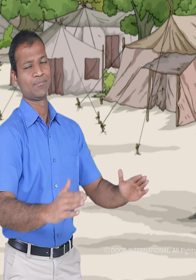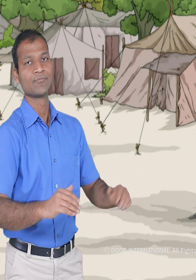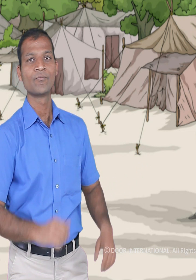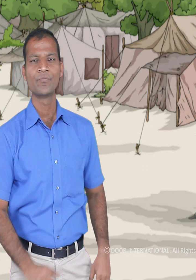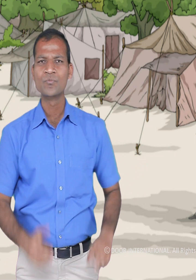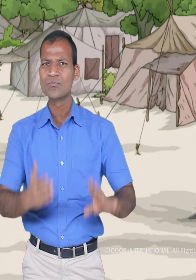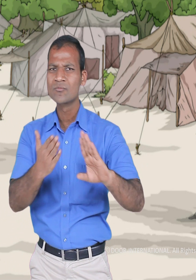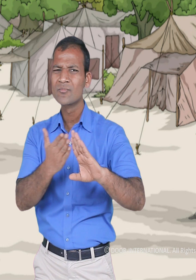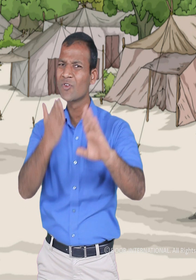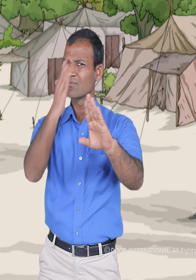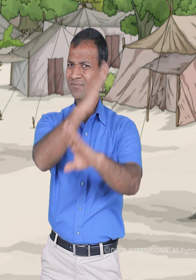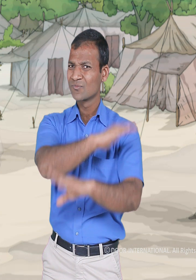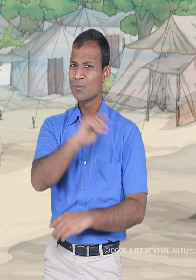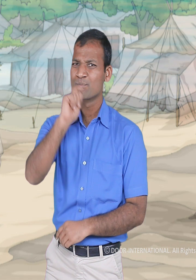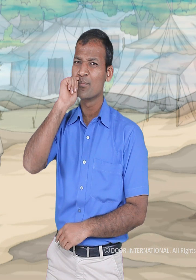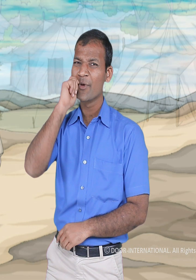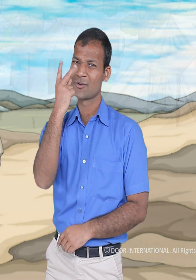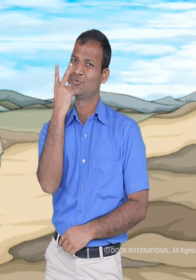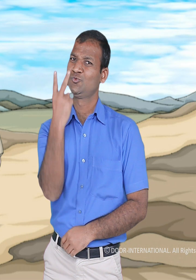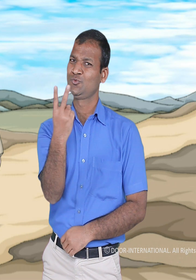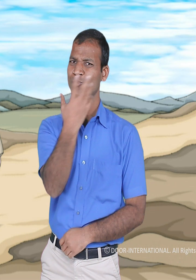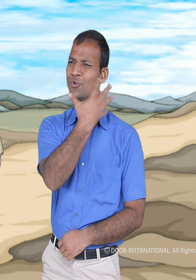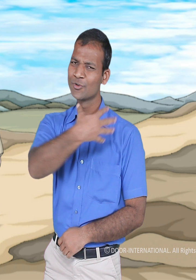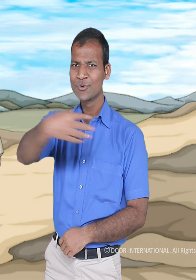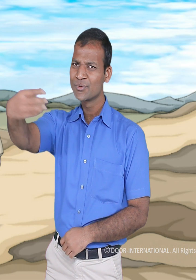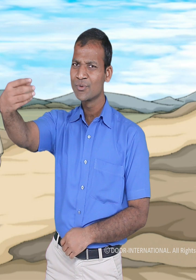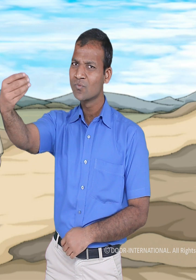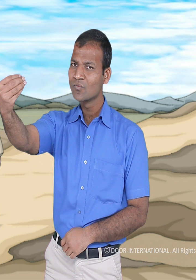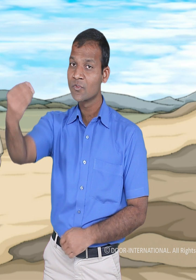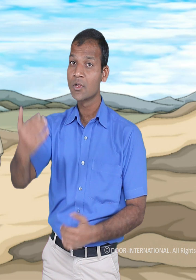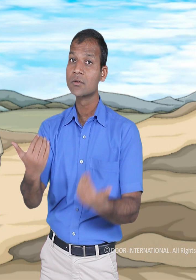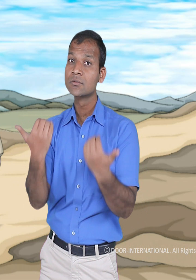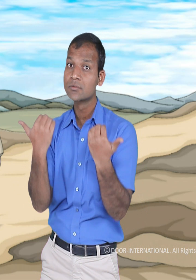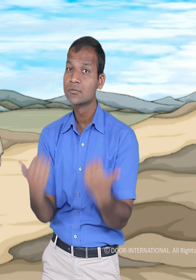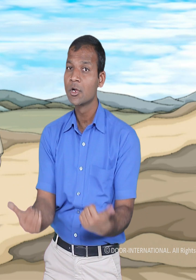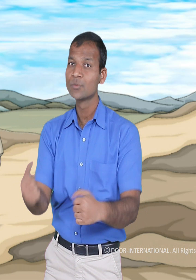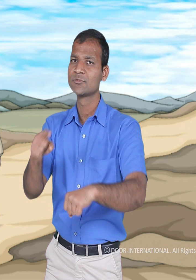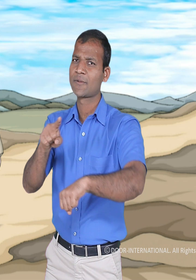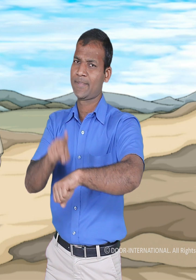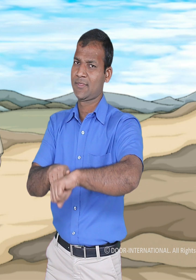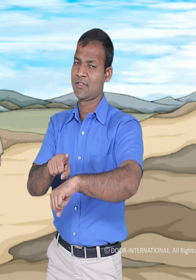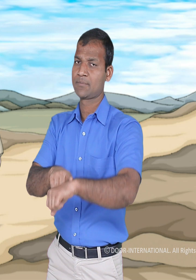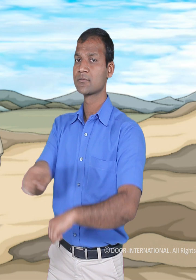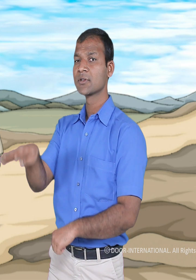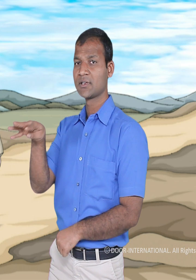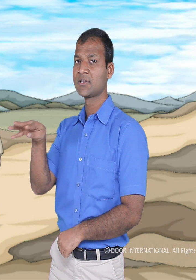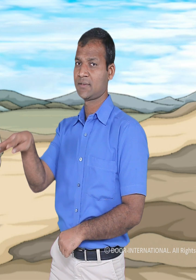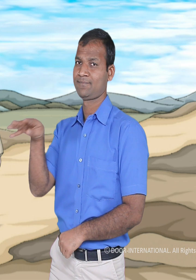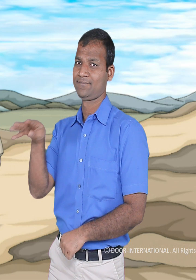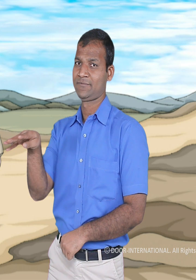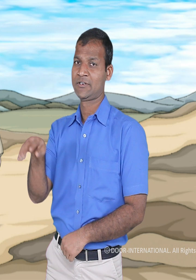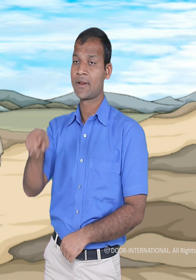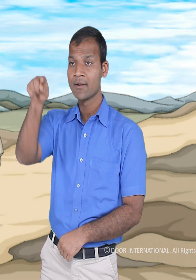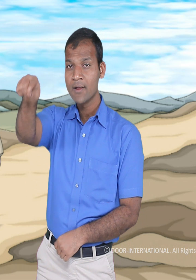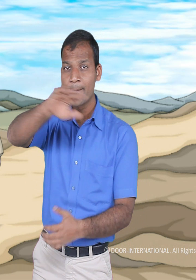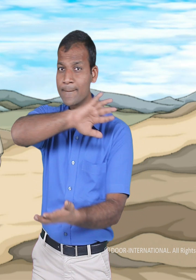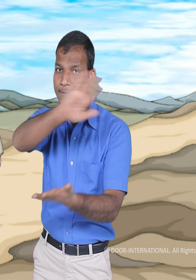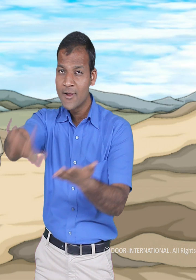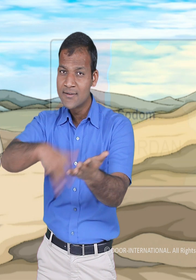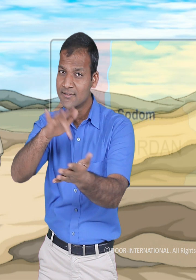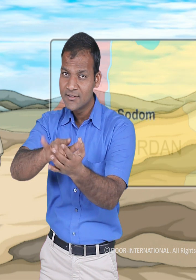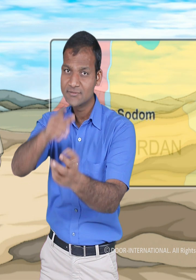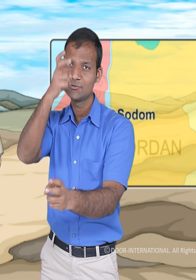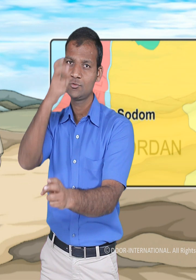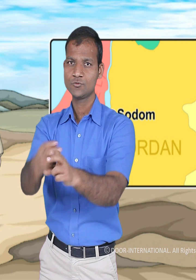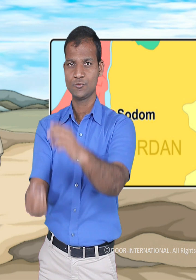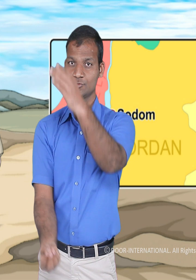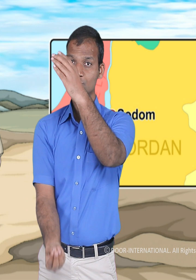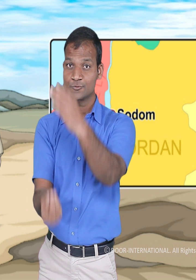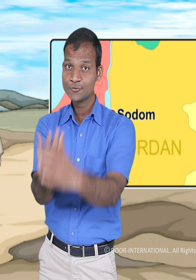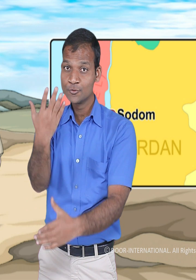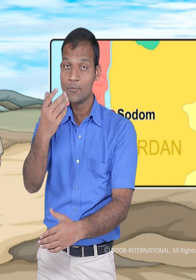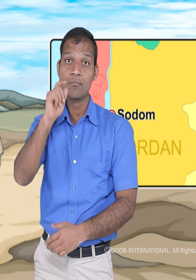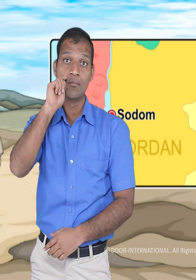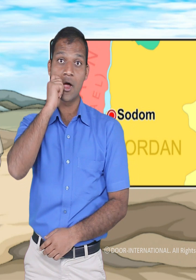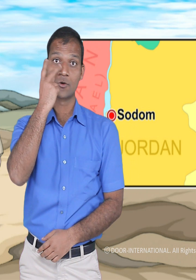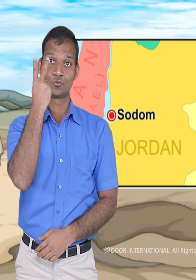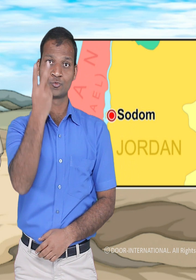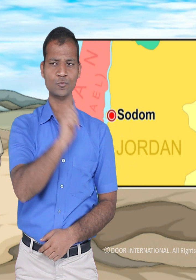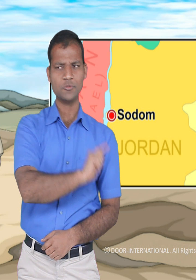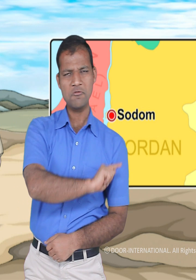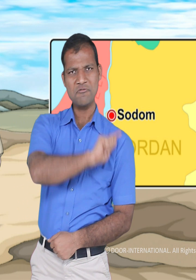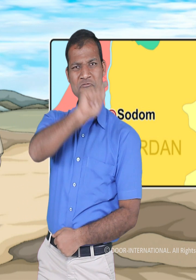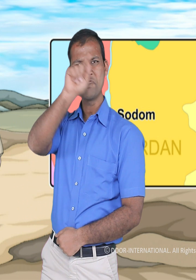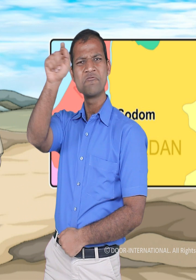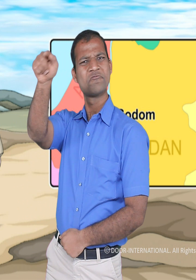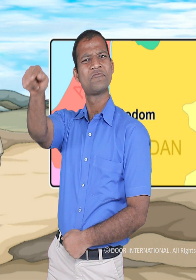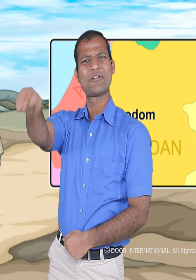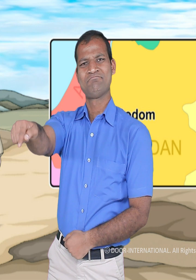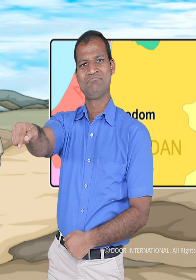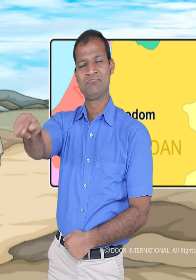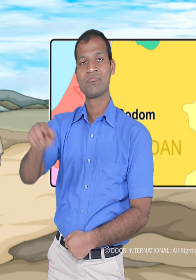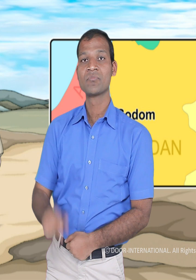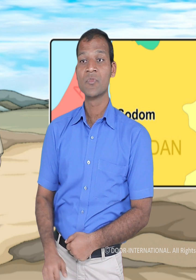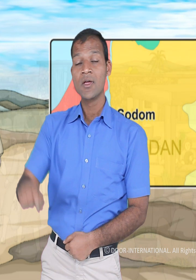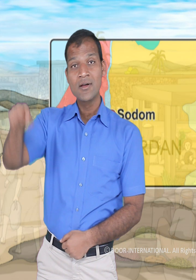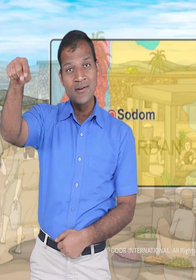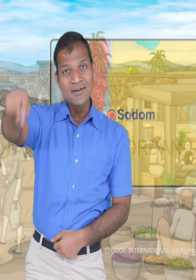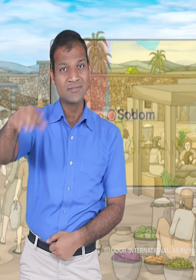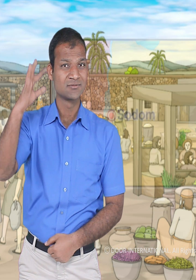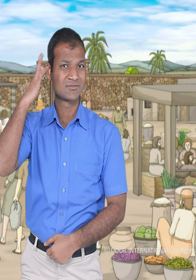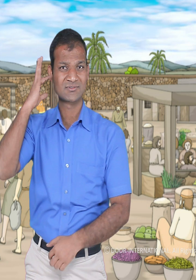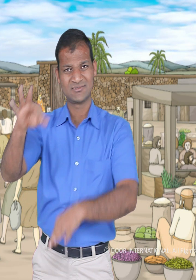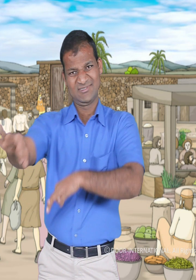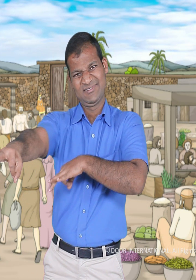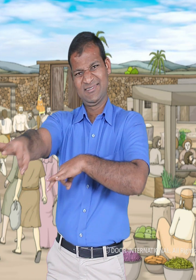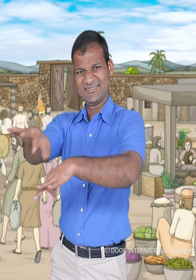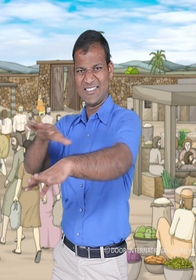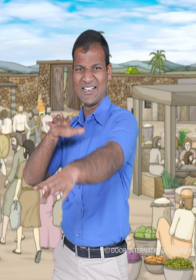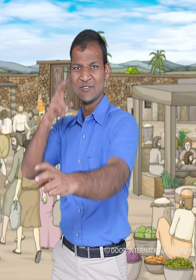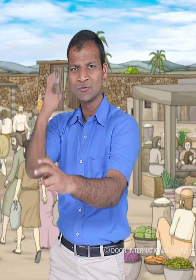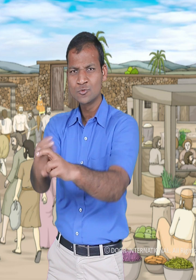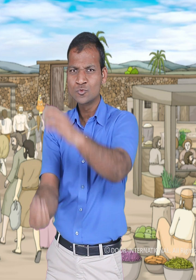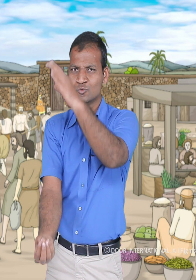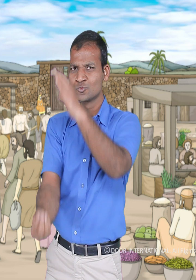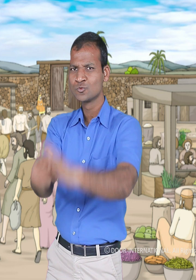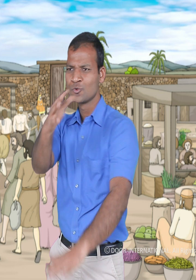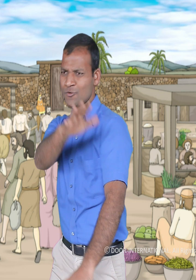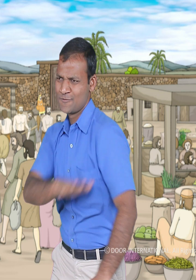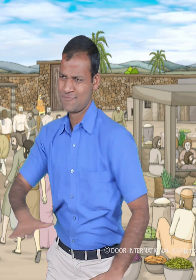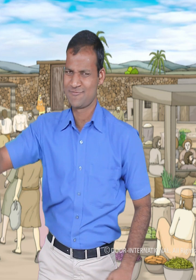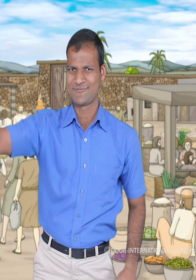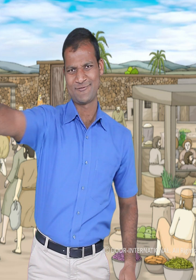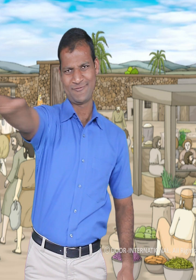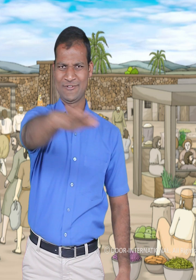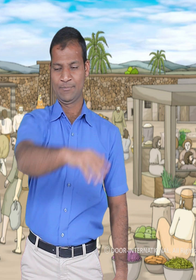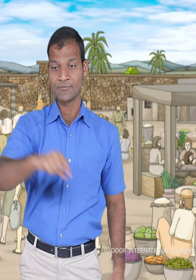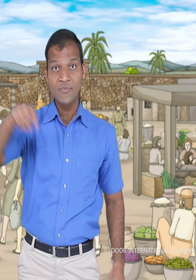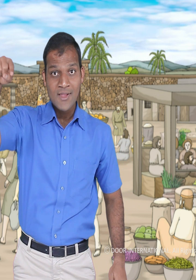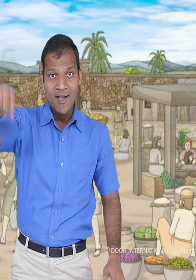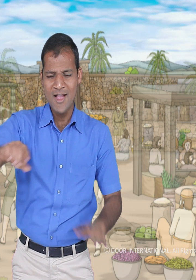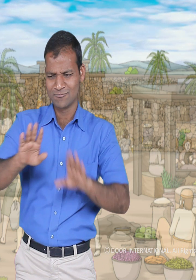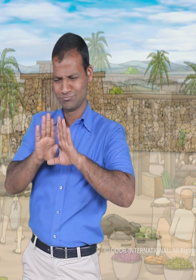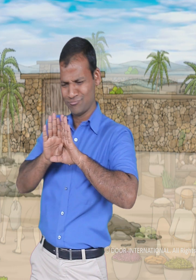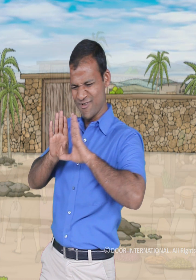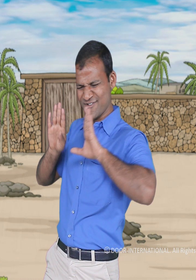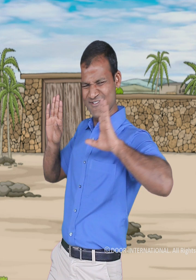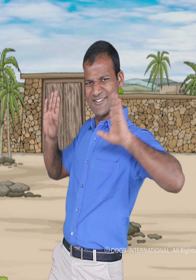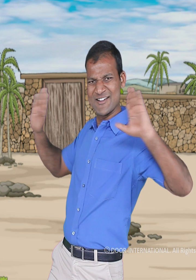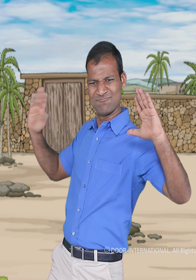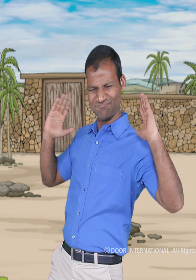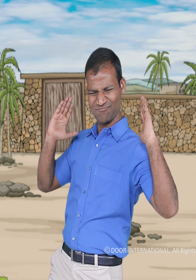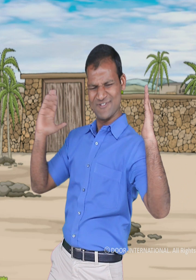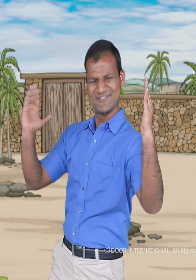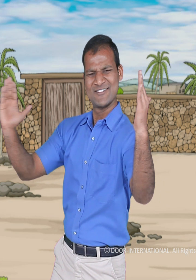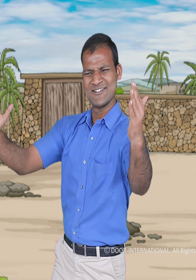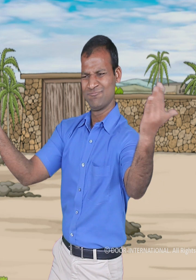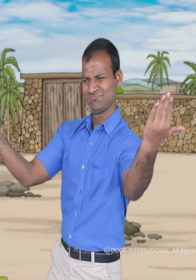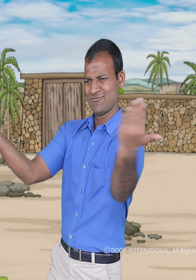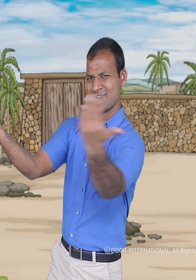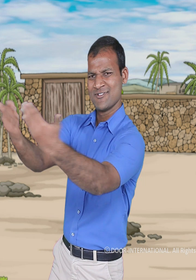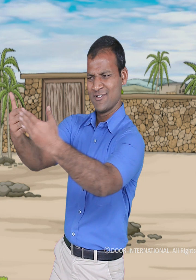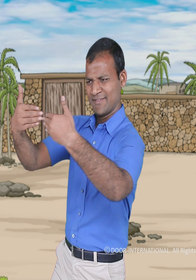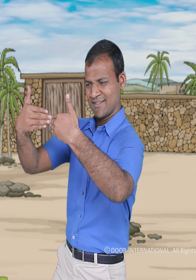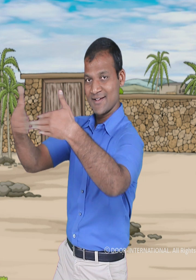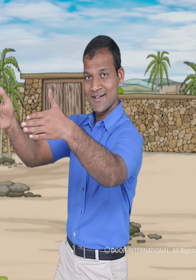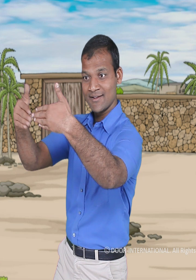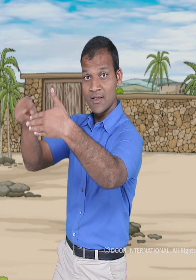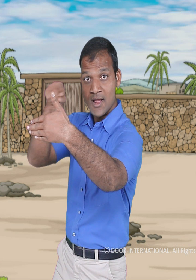Now the two angels arrived at Sodom in the evening, and Lot was sitting in the gateway of the city.